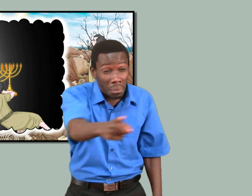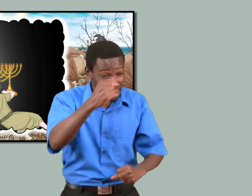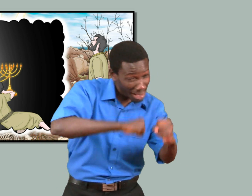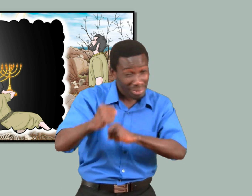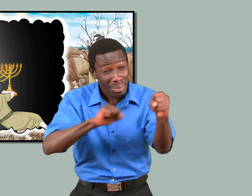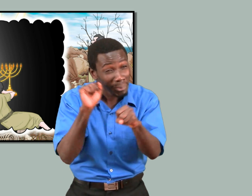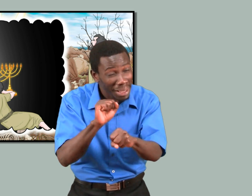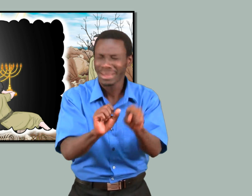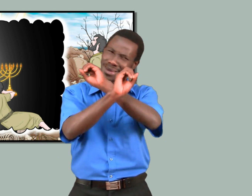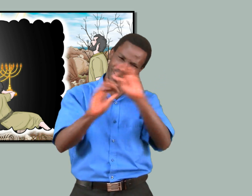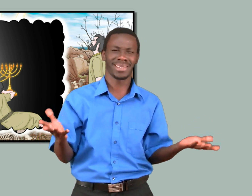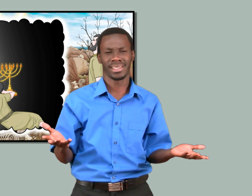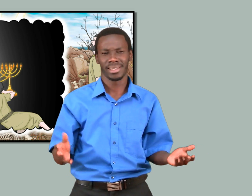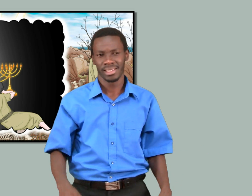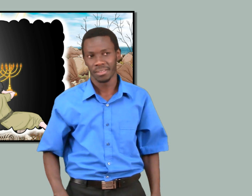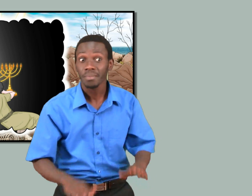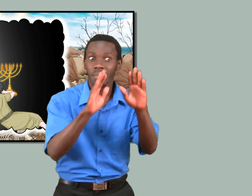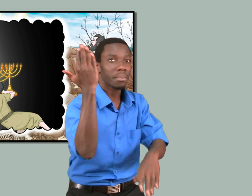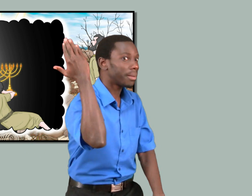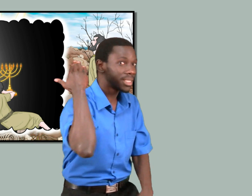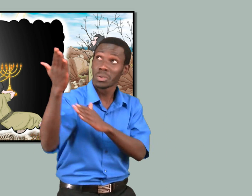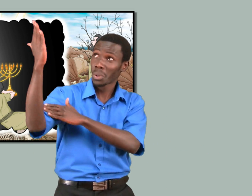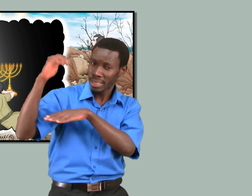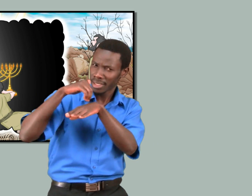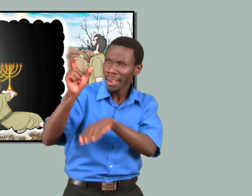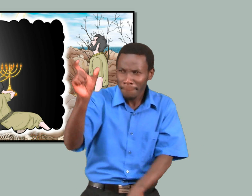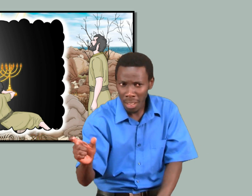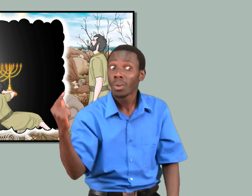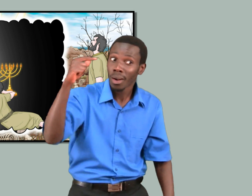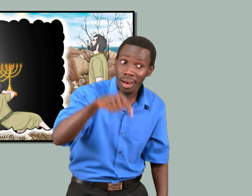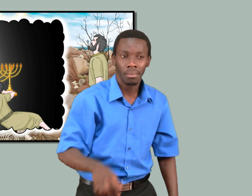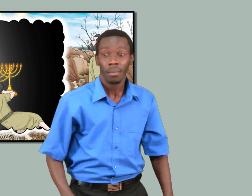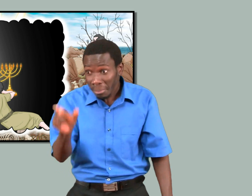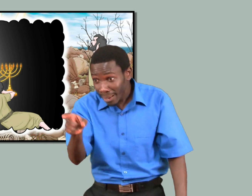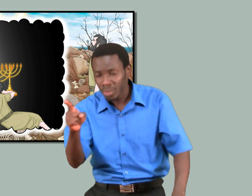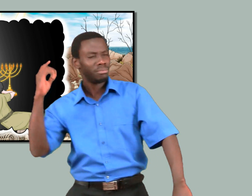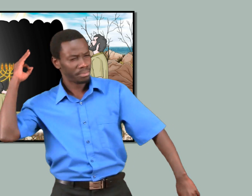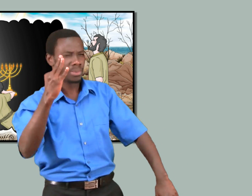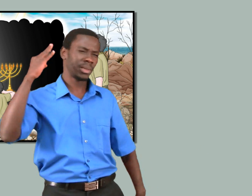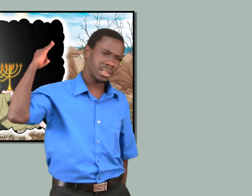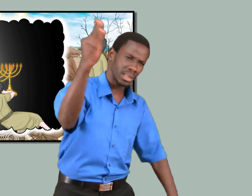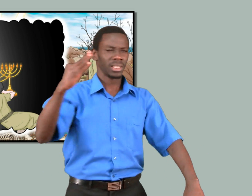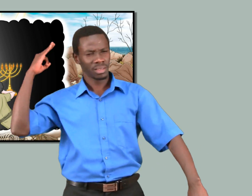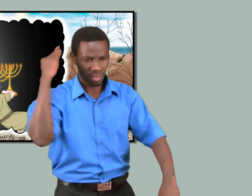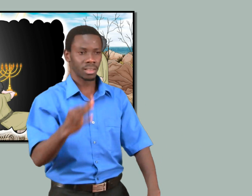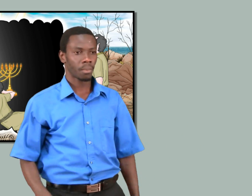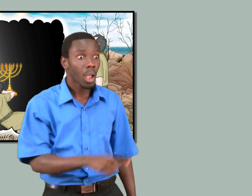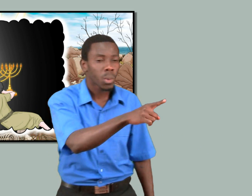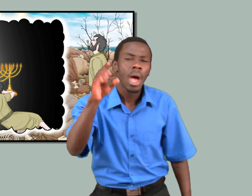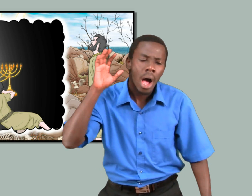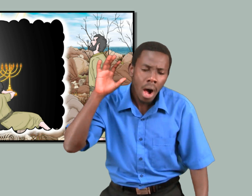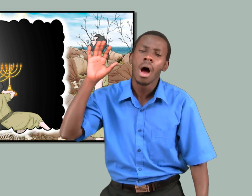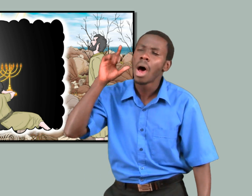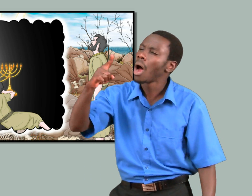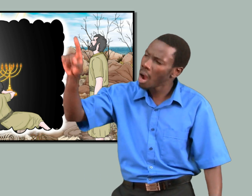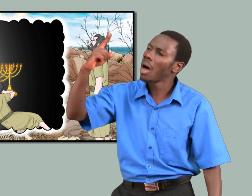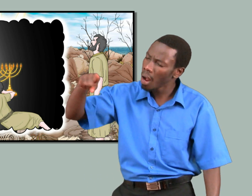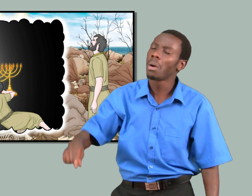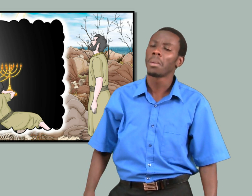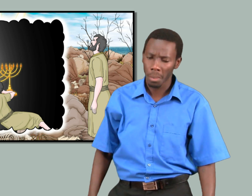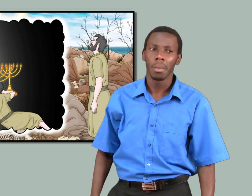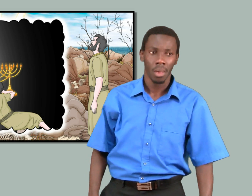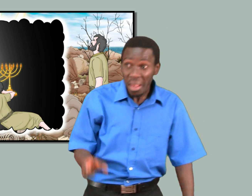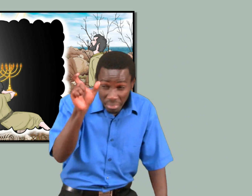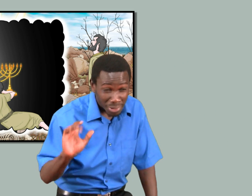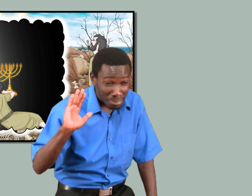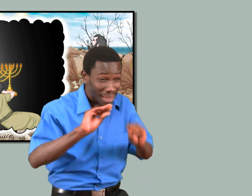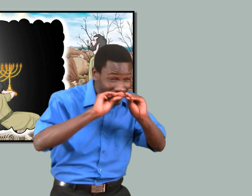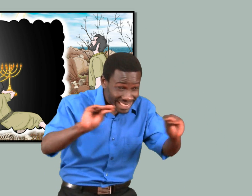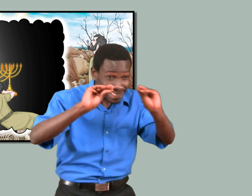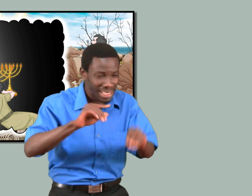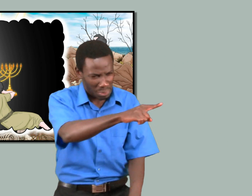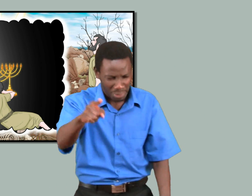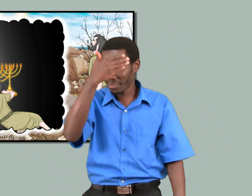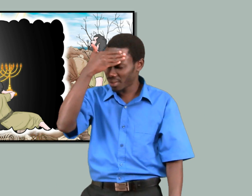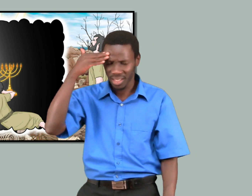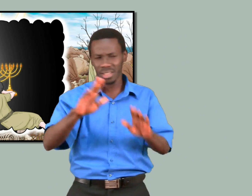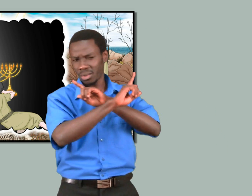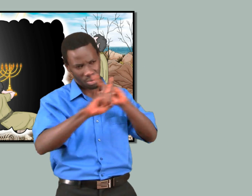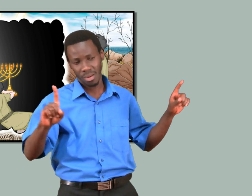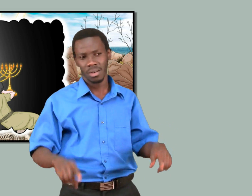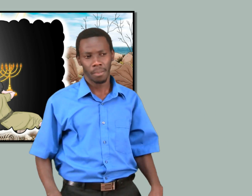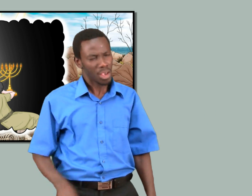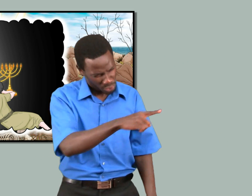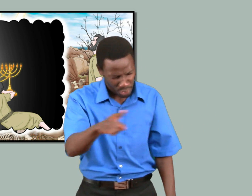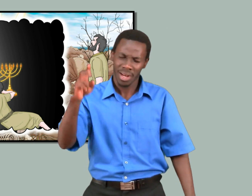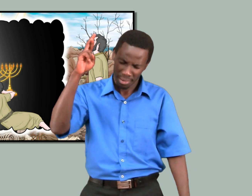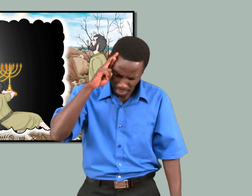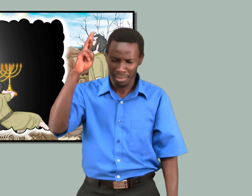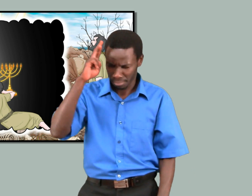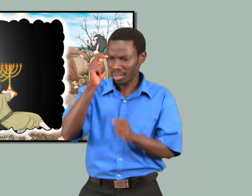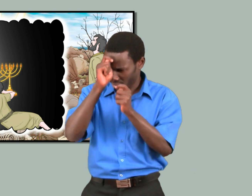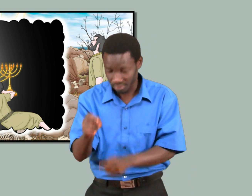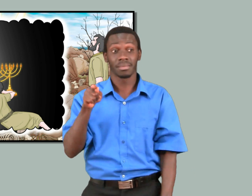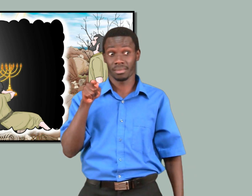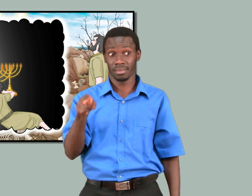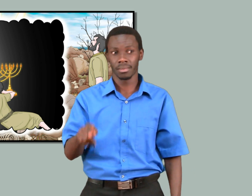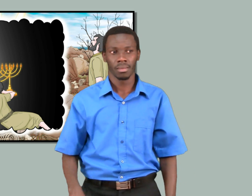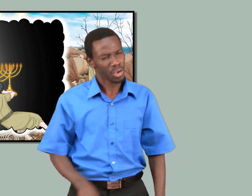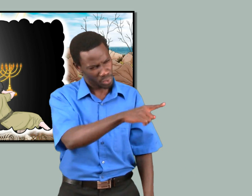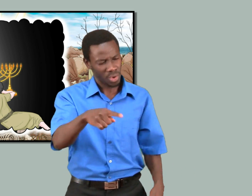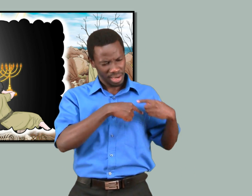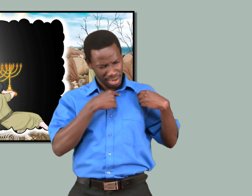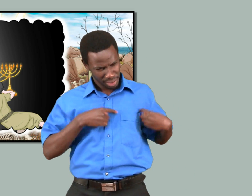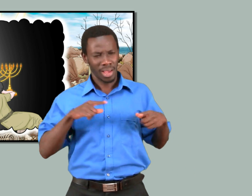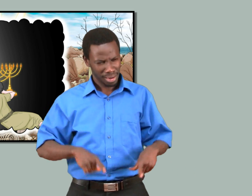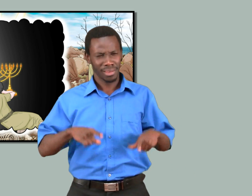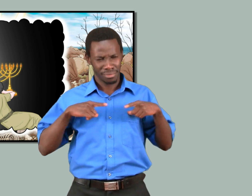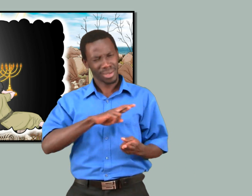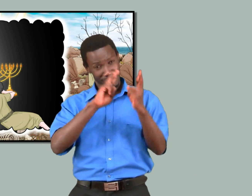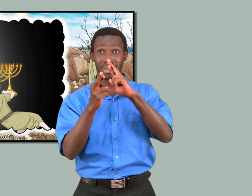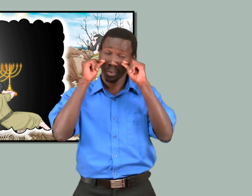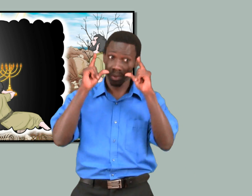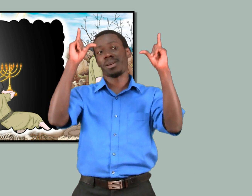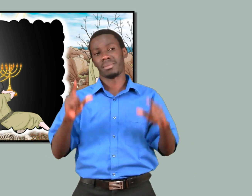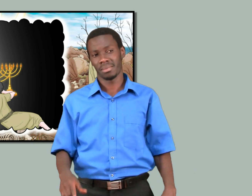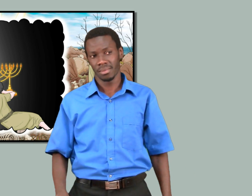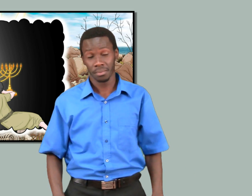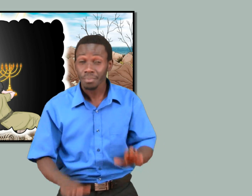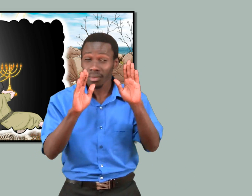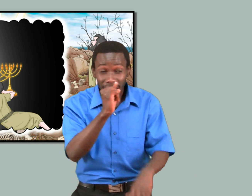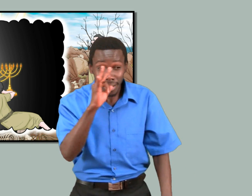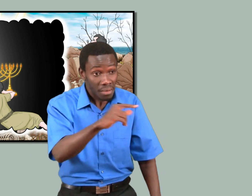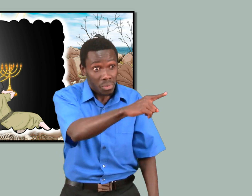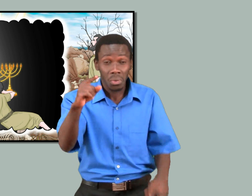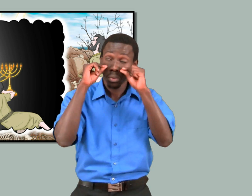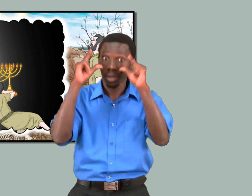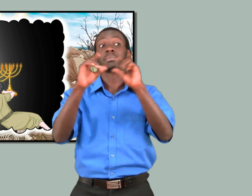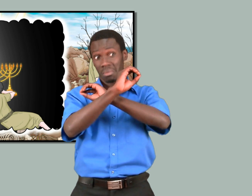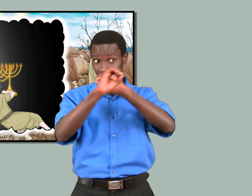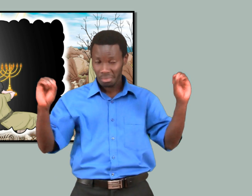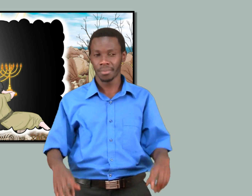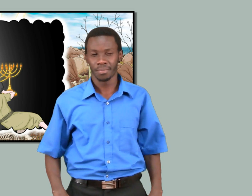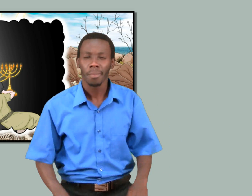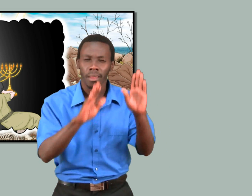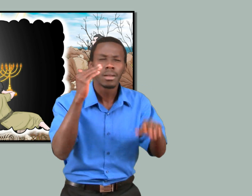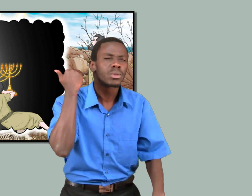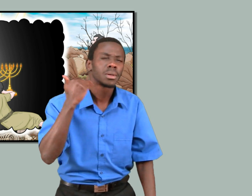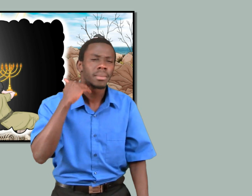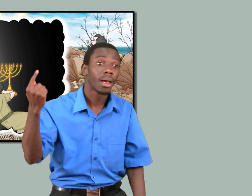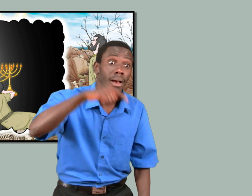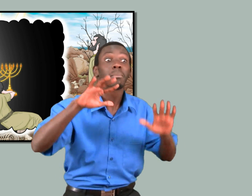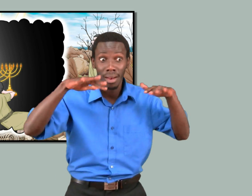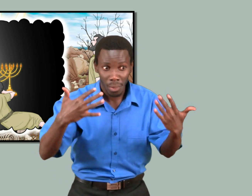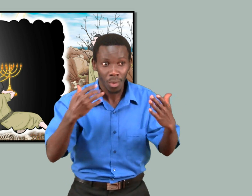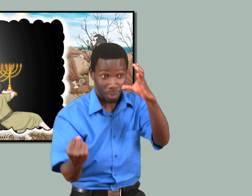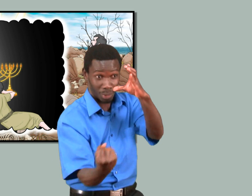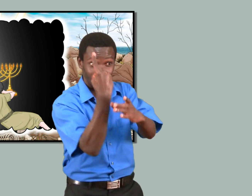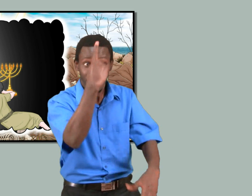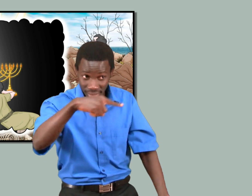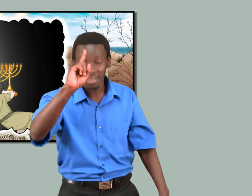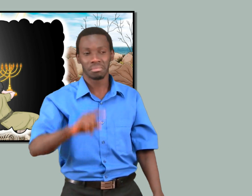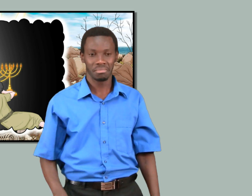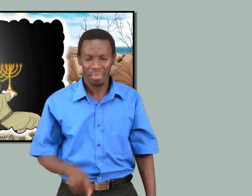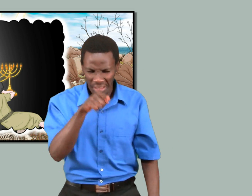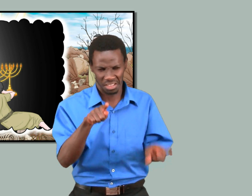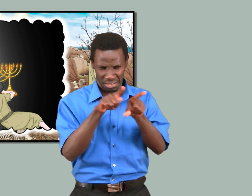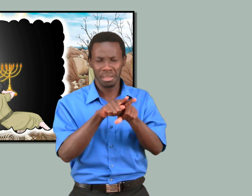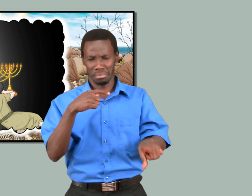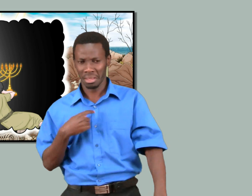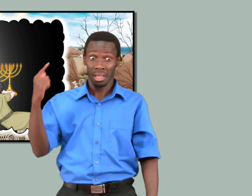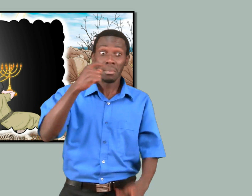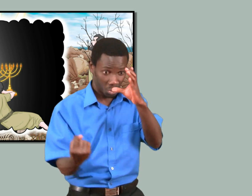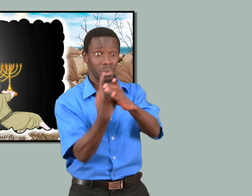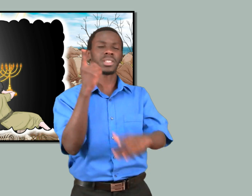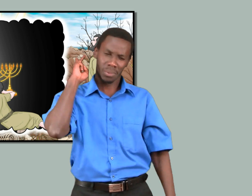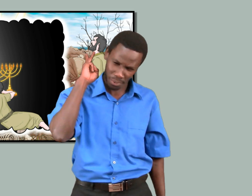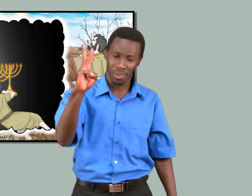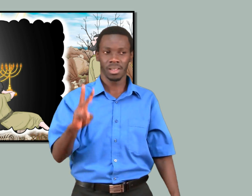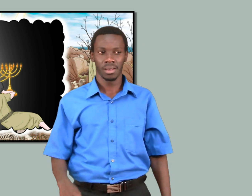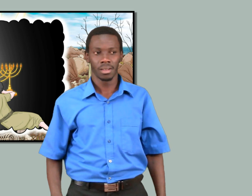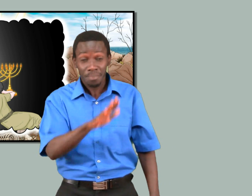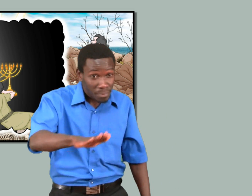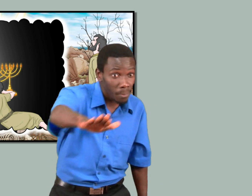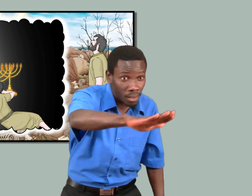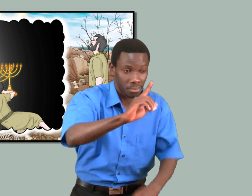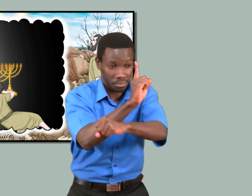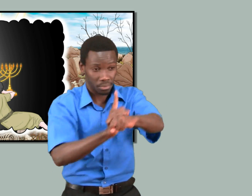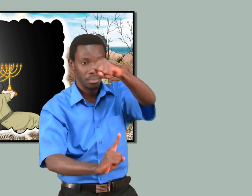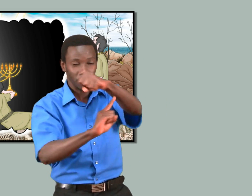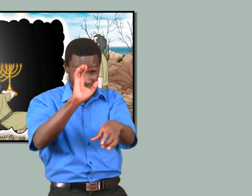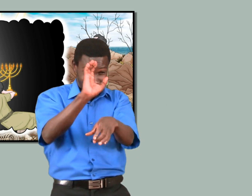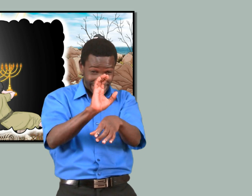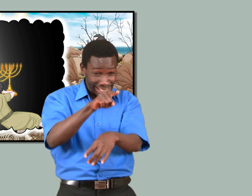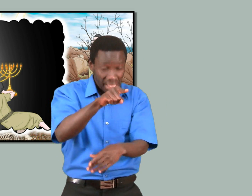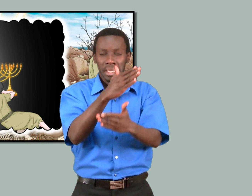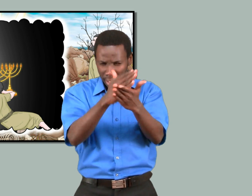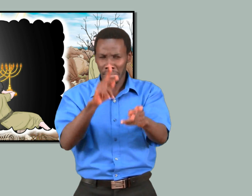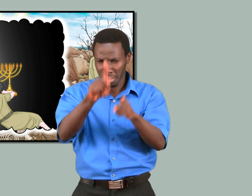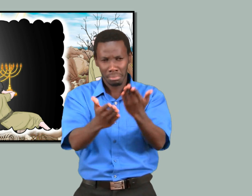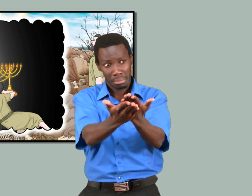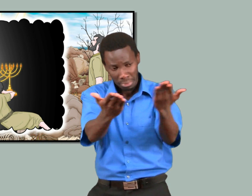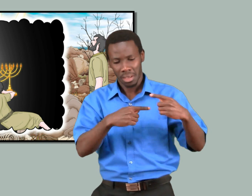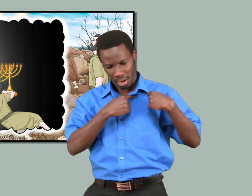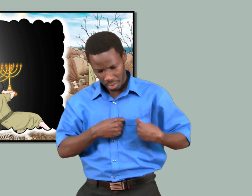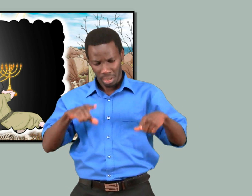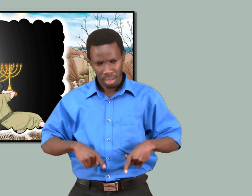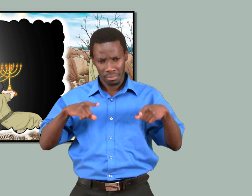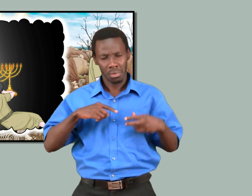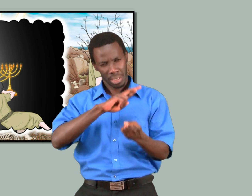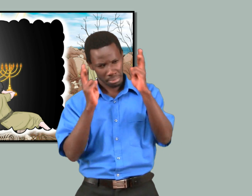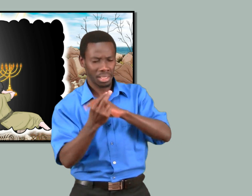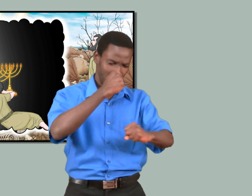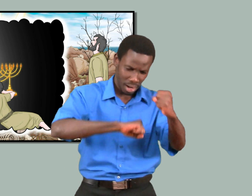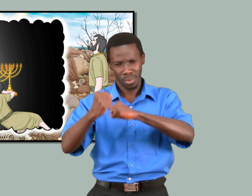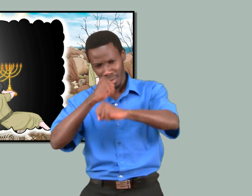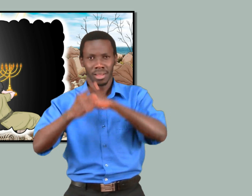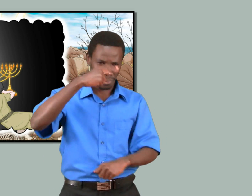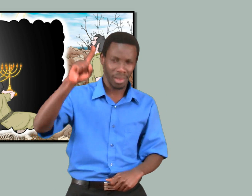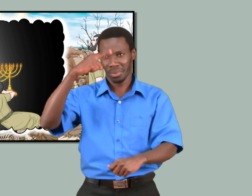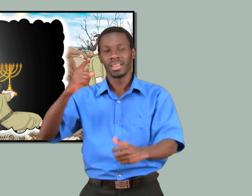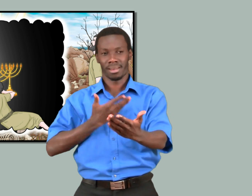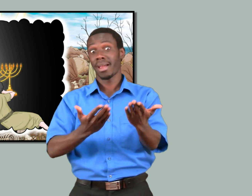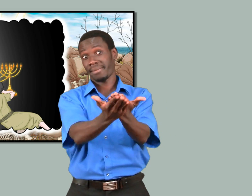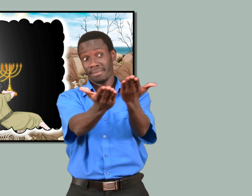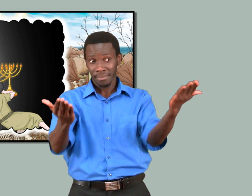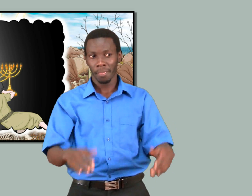Remember, then, what you have received and heard. Keep it and repent. If you do not wake up, I will come like a thief, and you will not know the hour when I will come upon you.